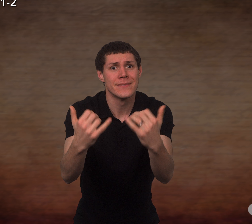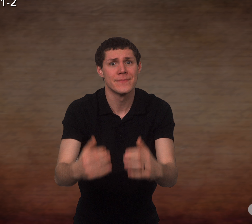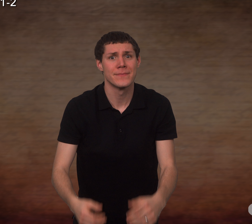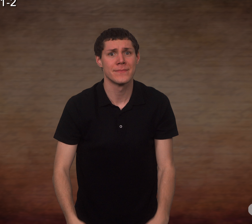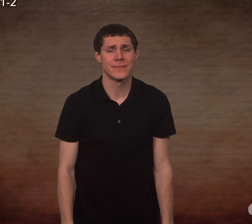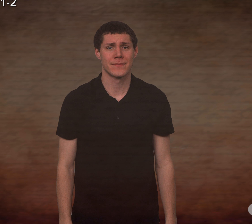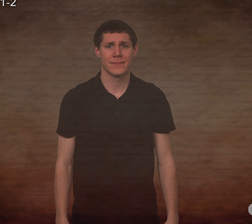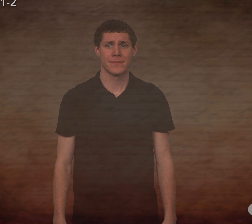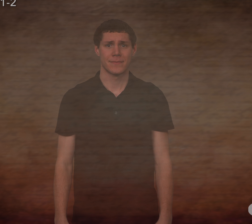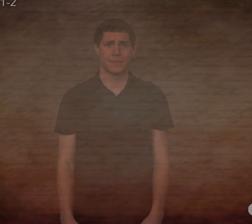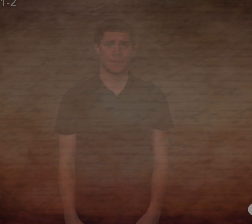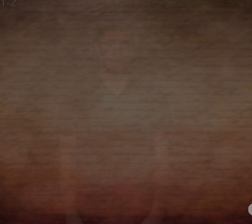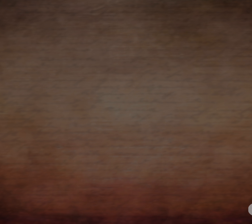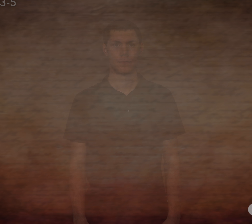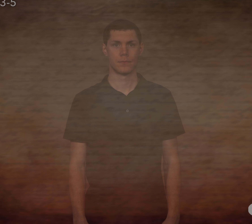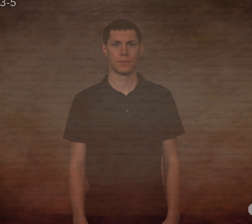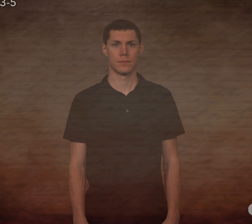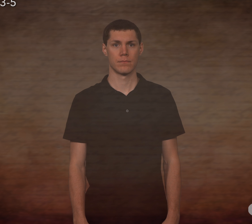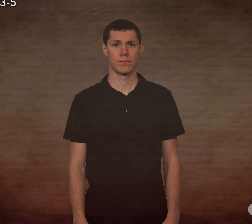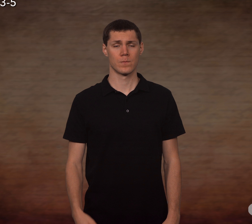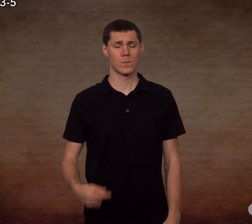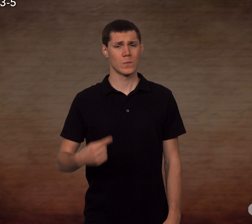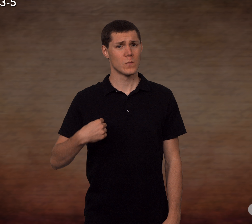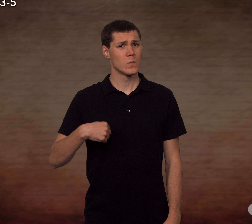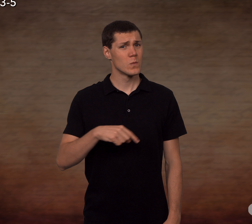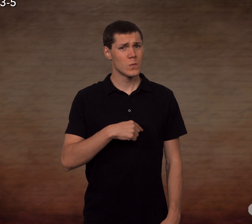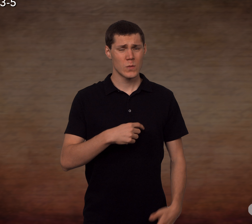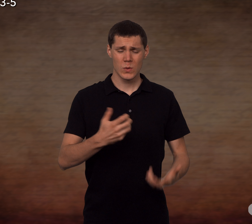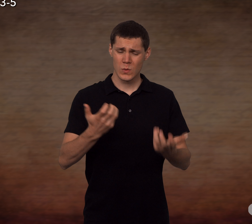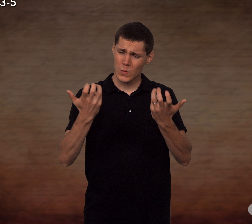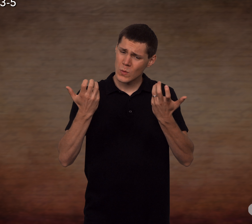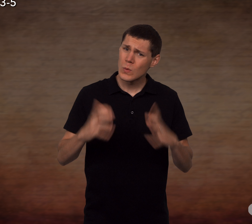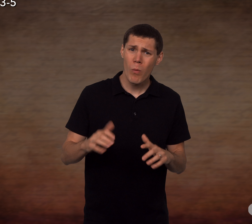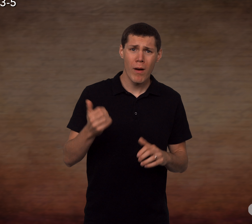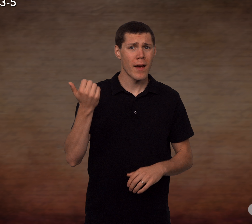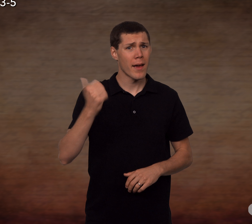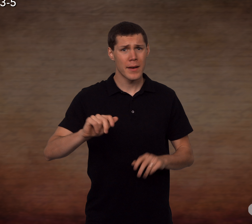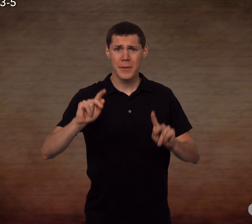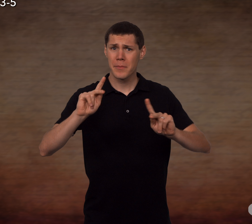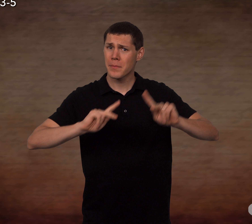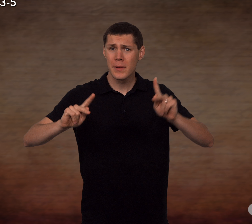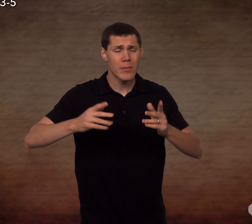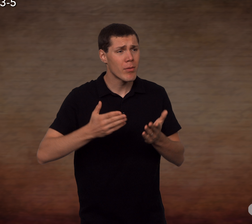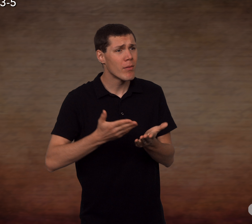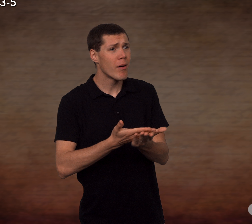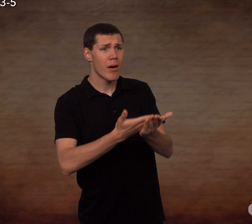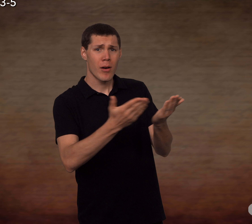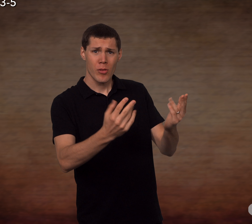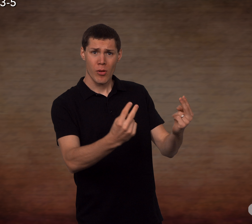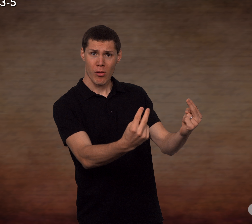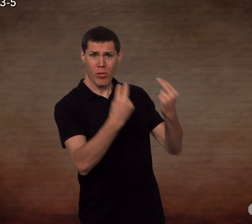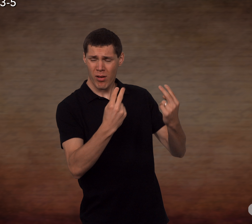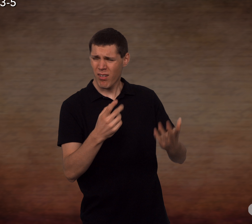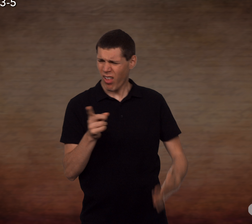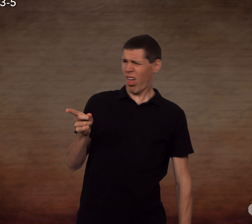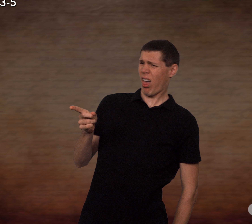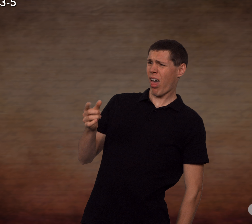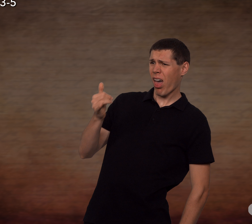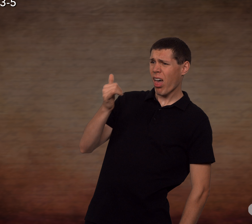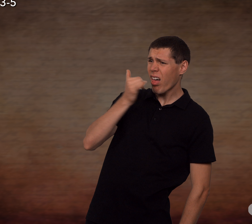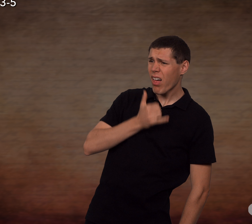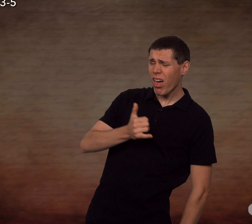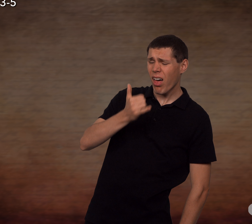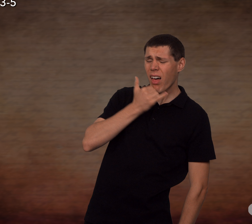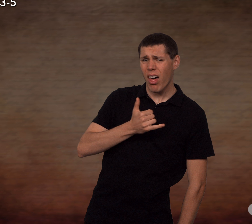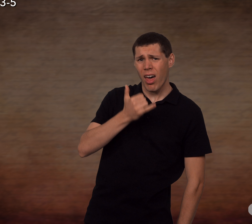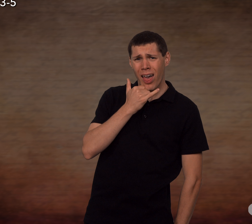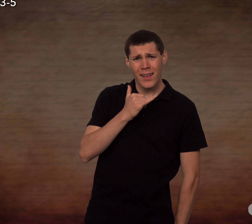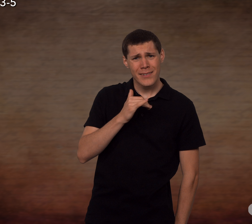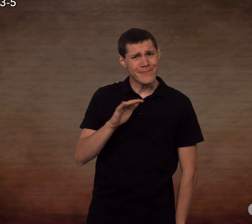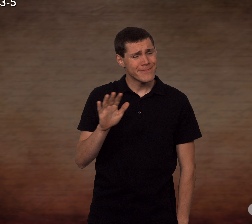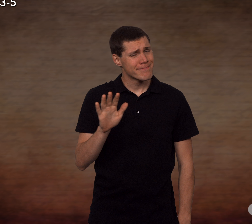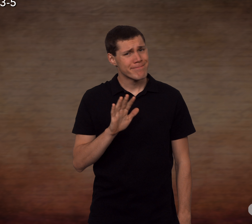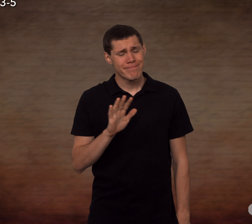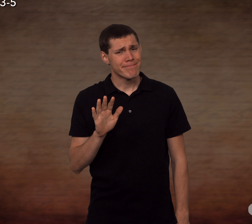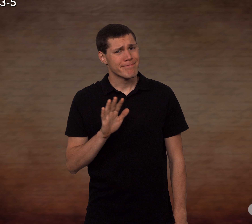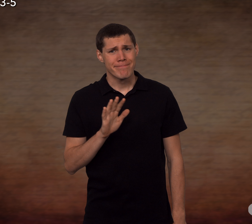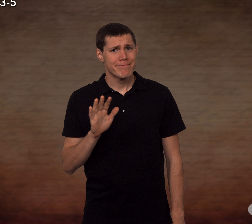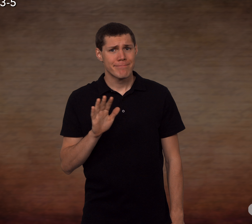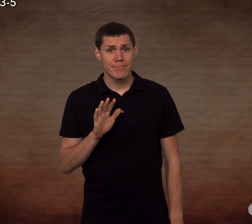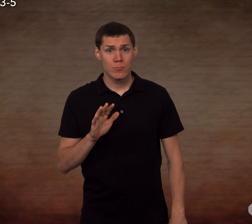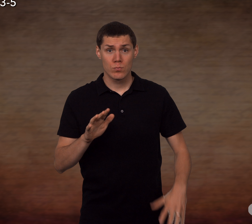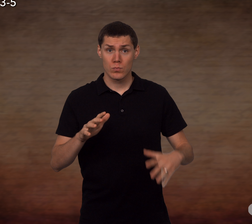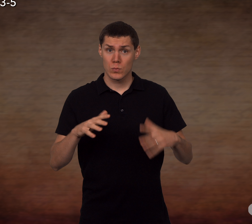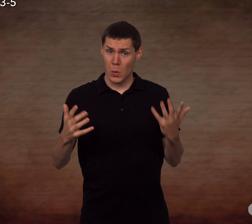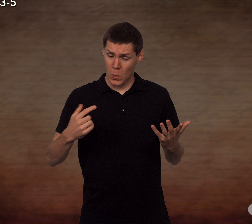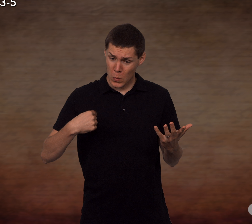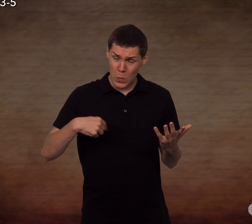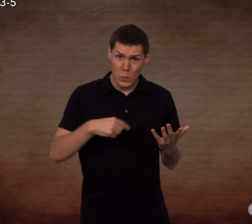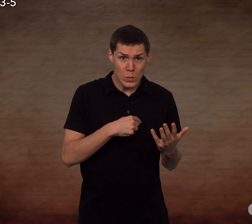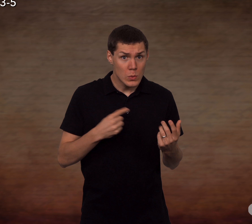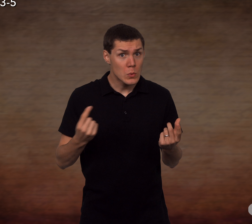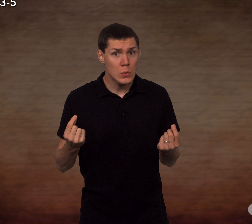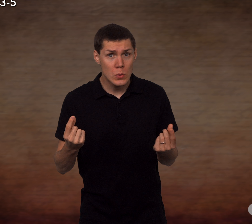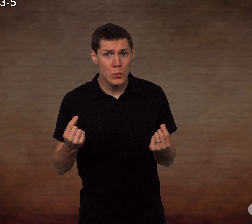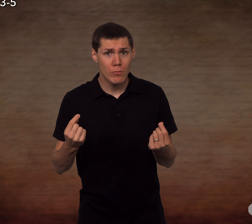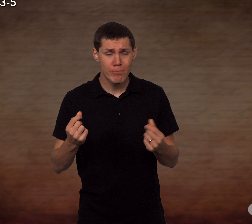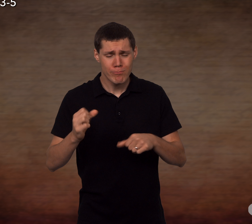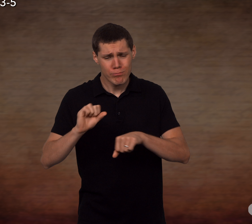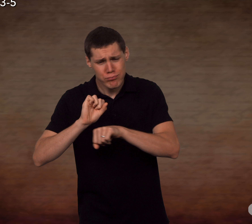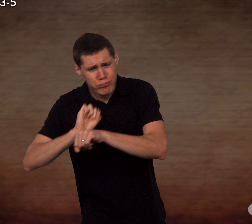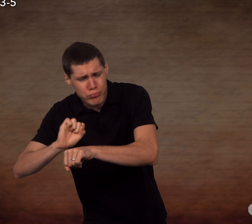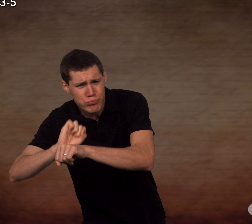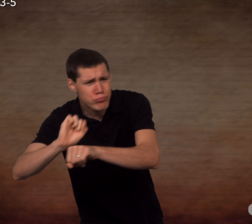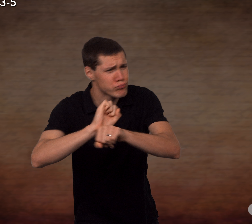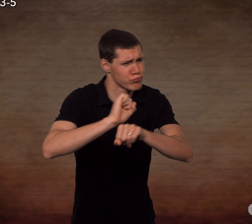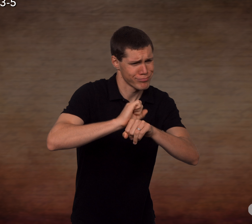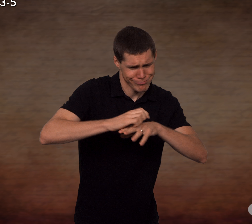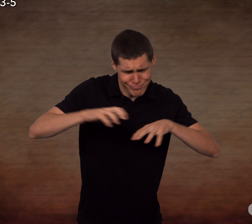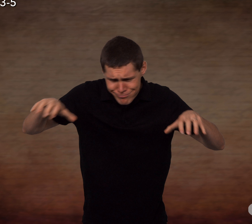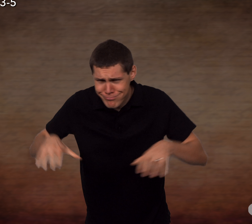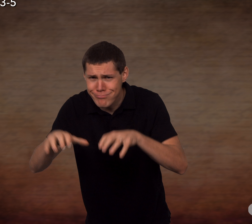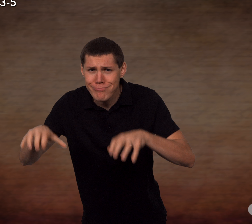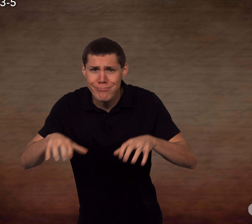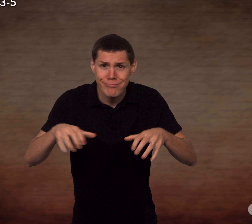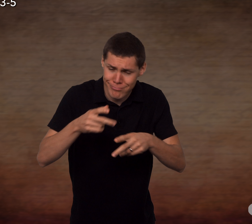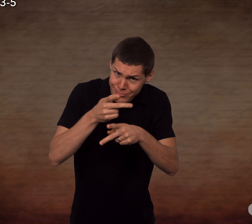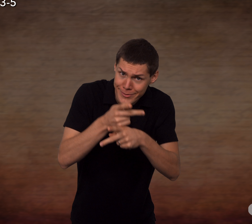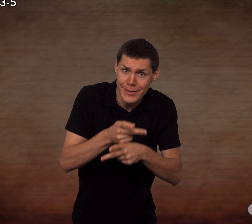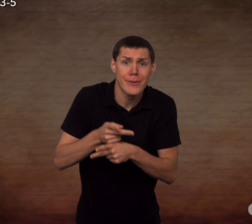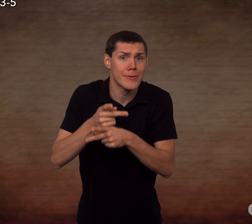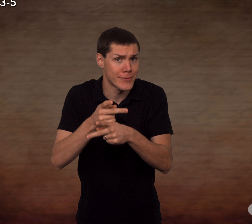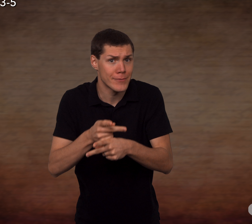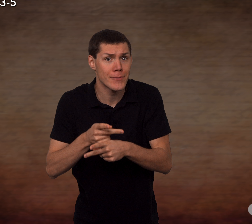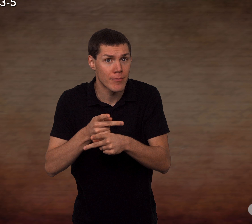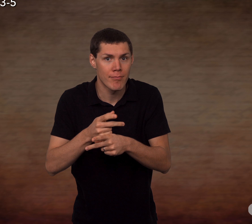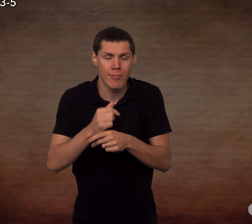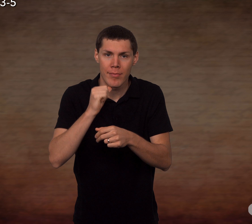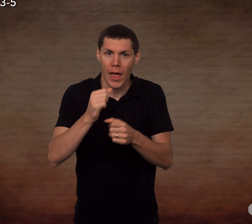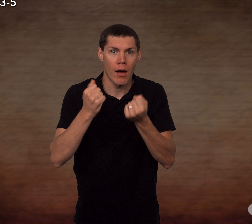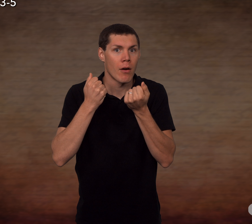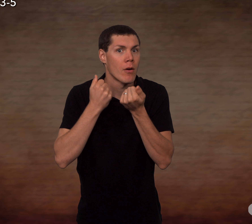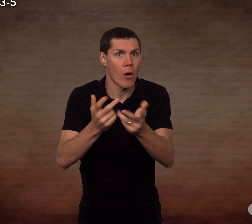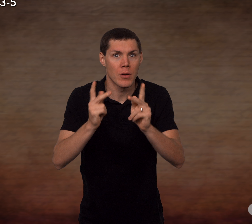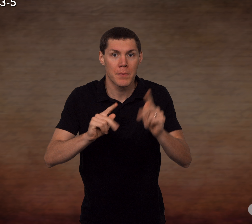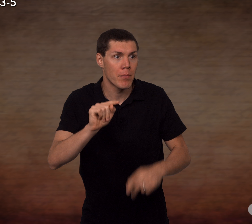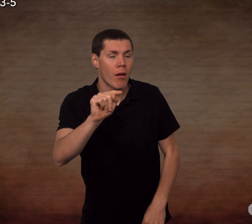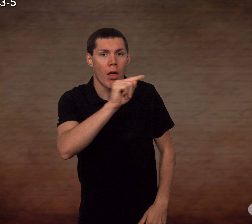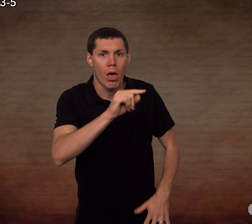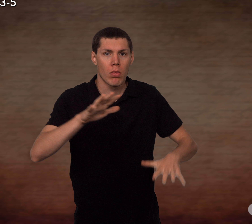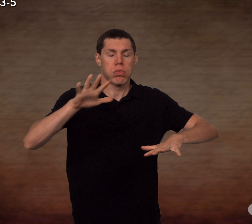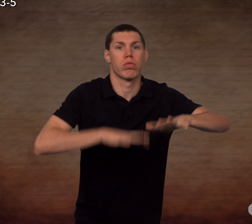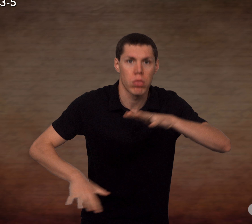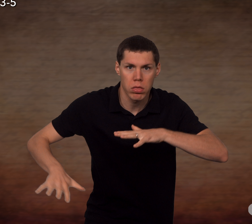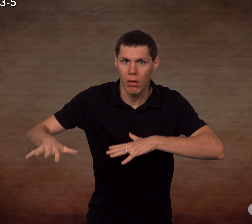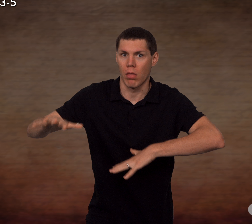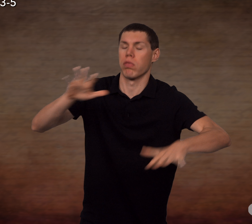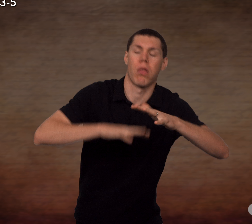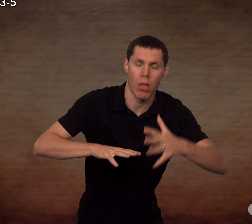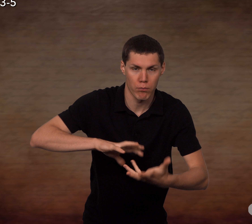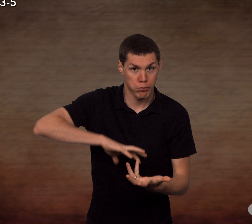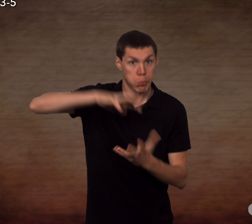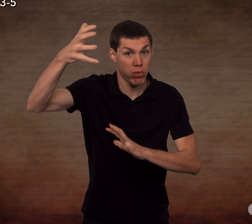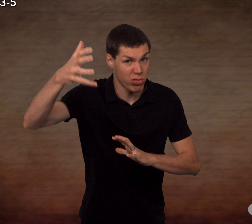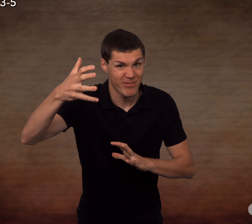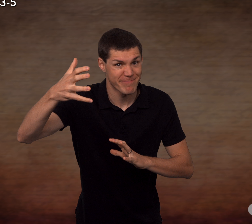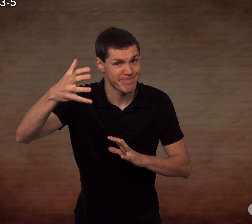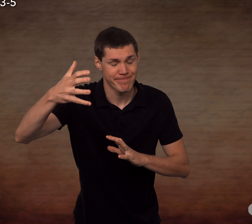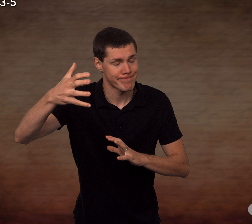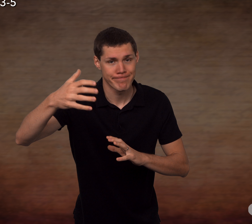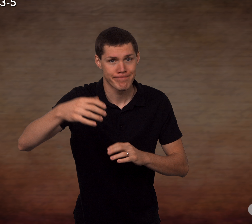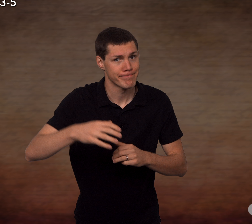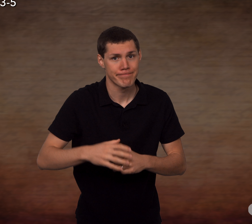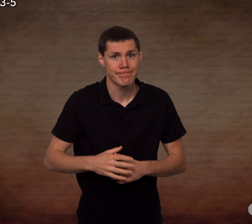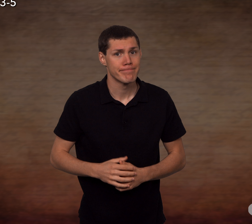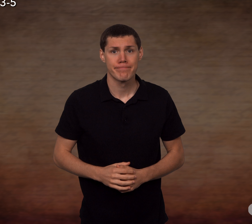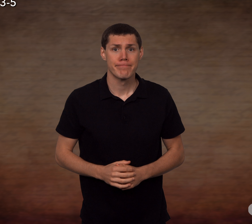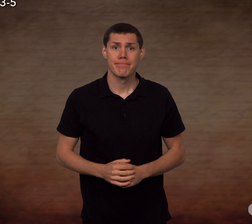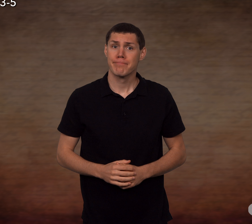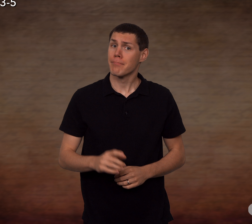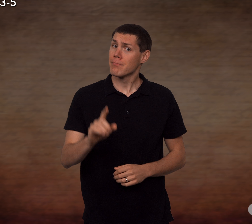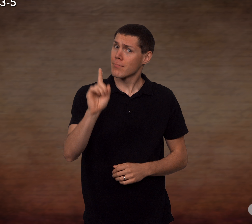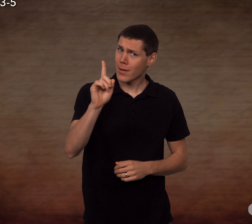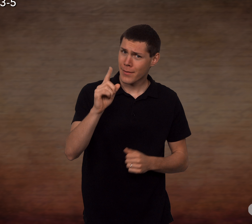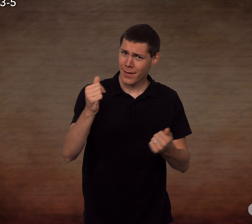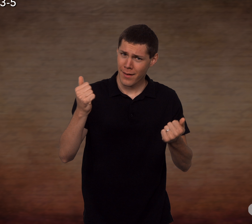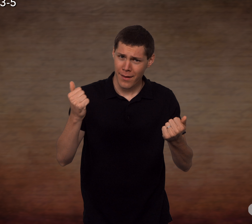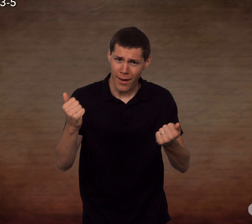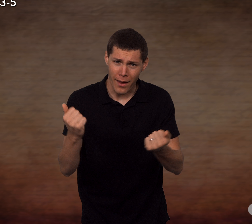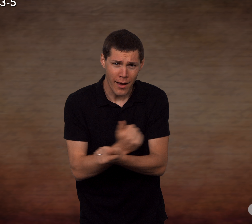We put no obstacle in anyone’s way, so that no one can discredit our ministry.